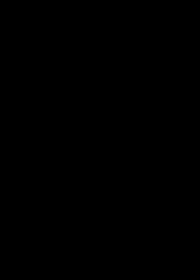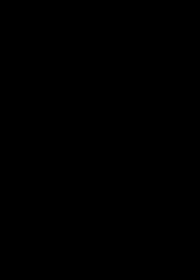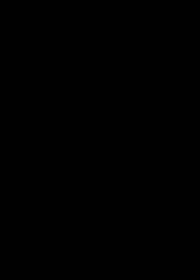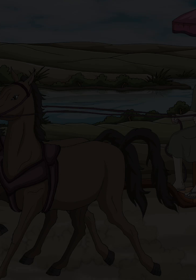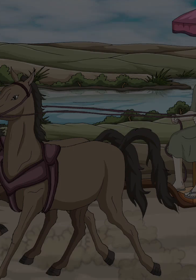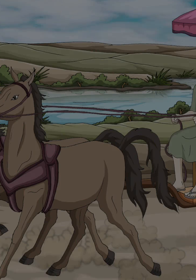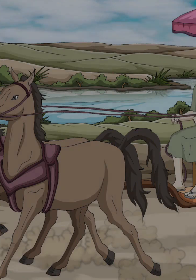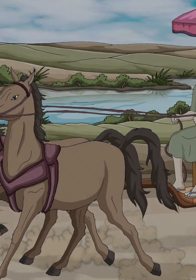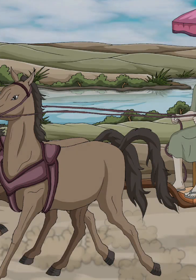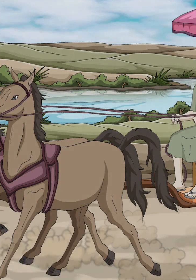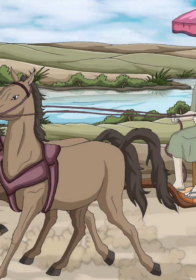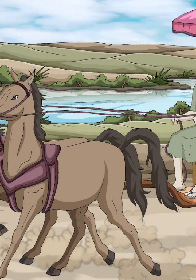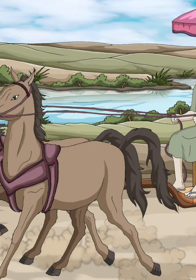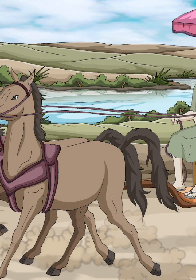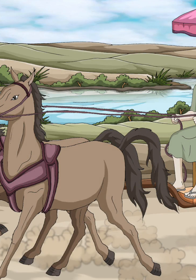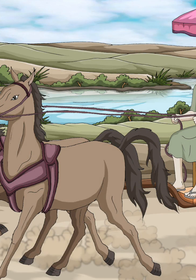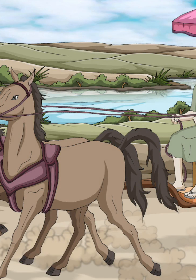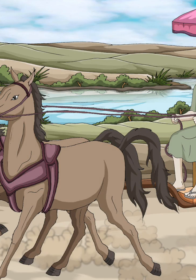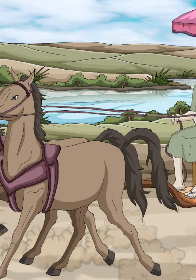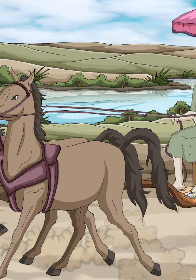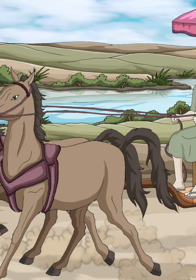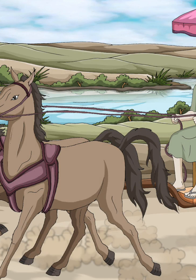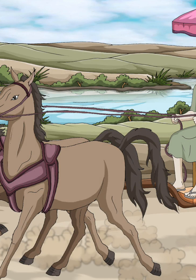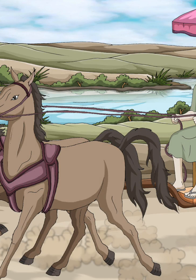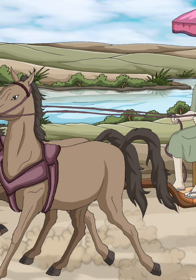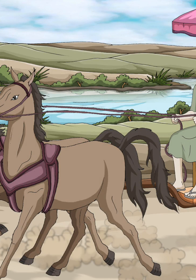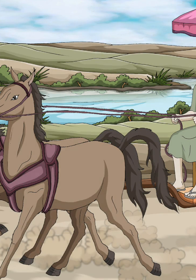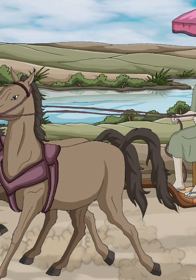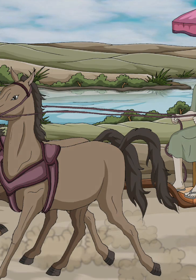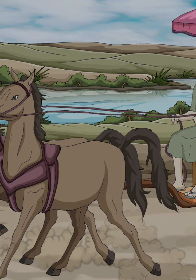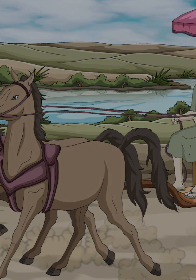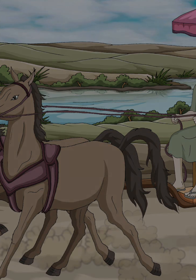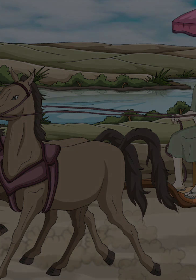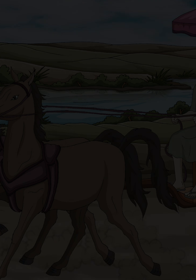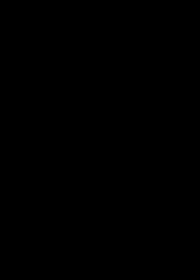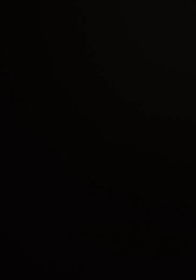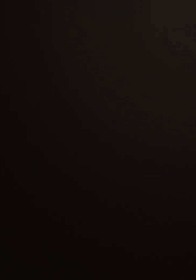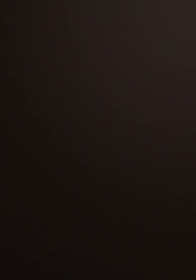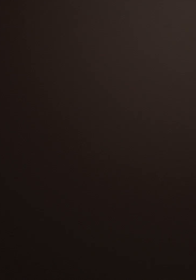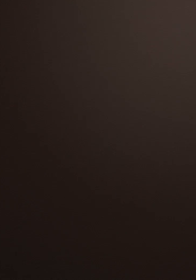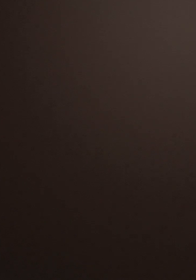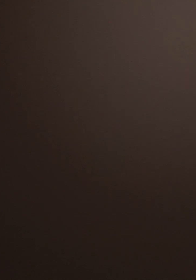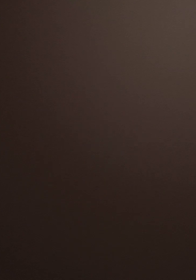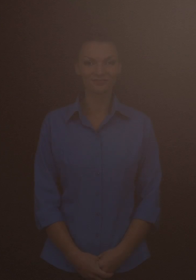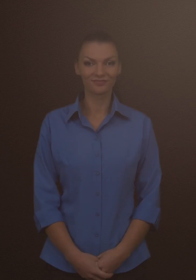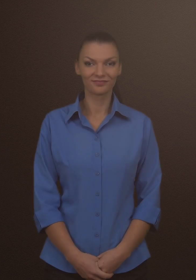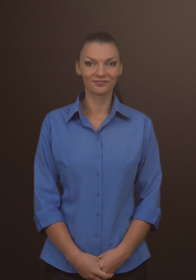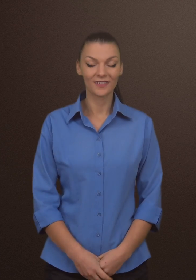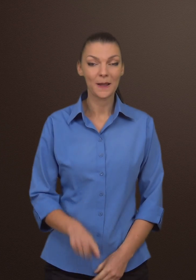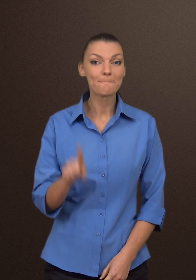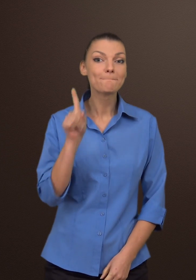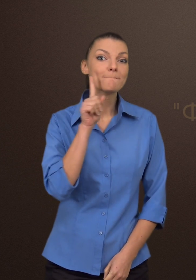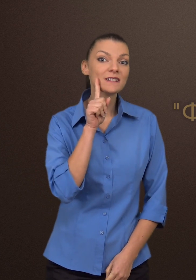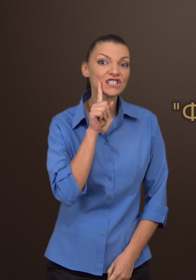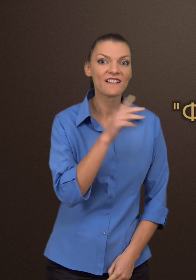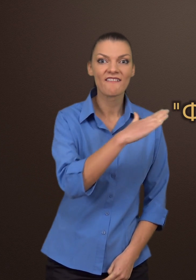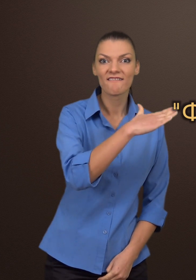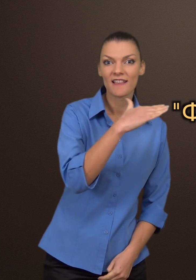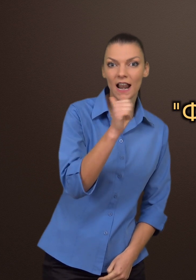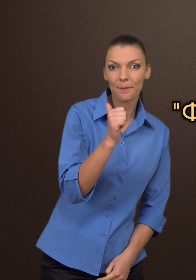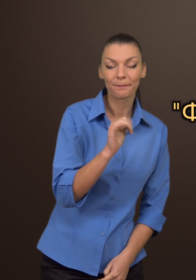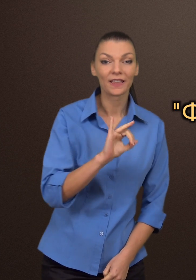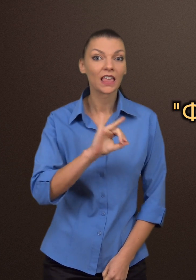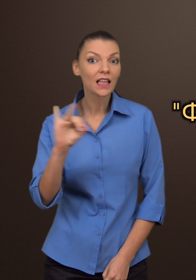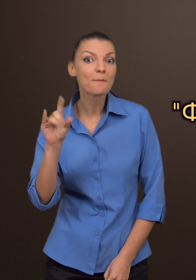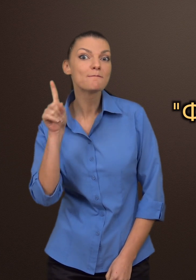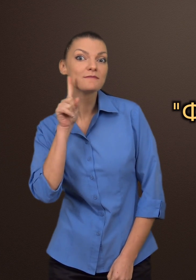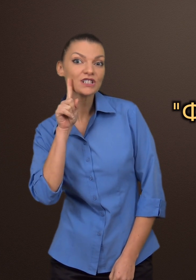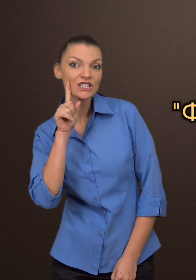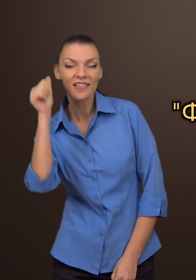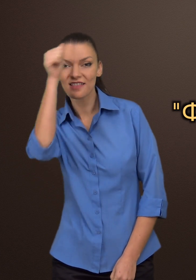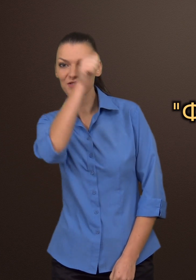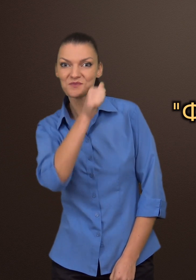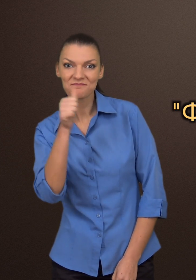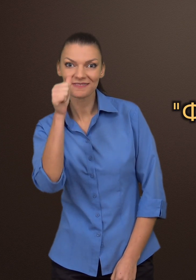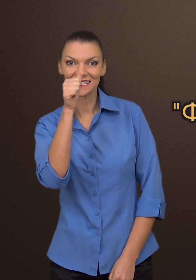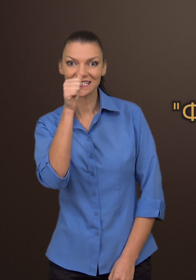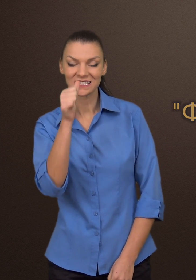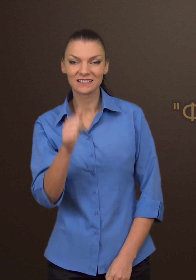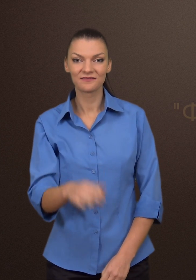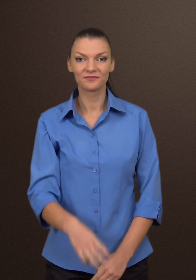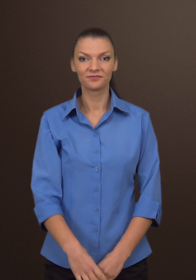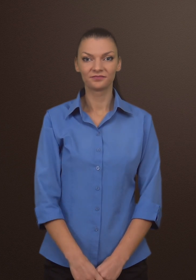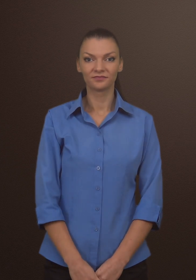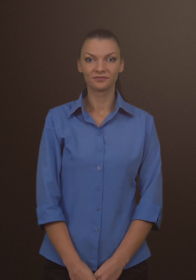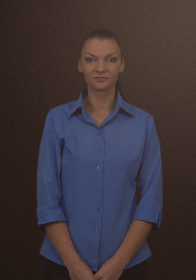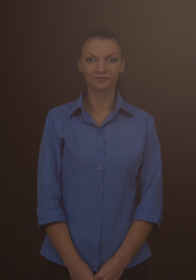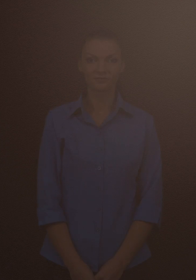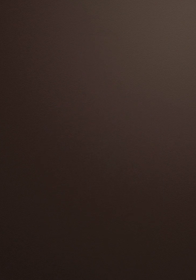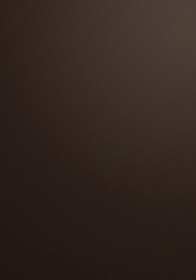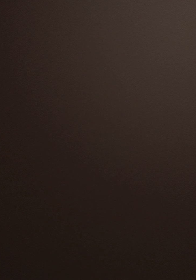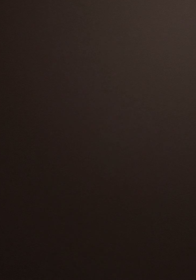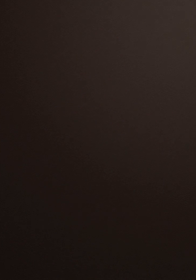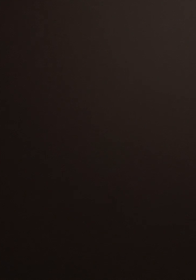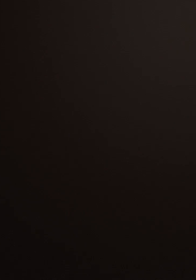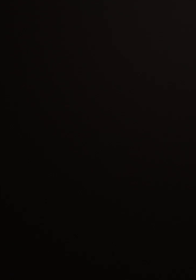Philip and the Ethiopia man